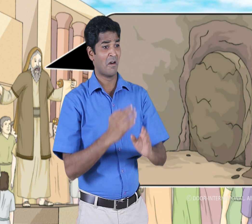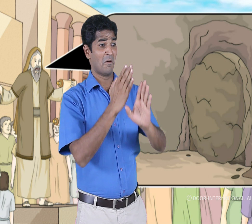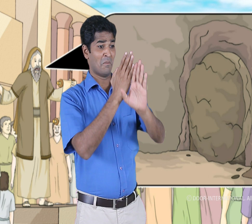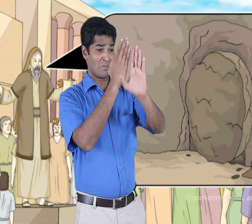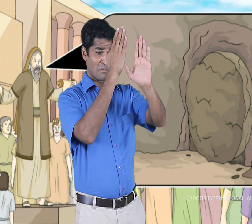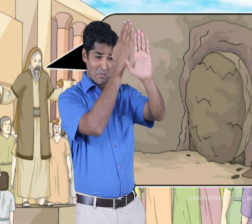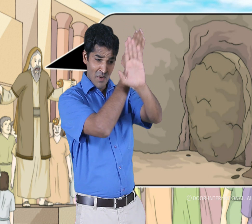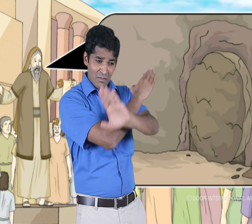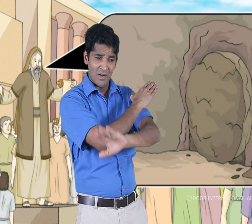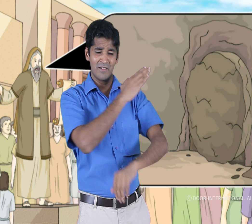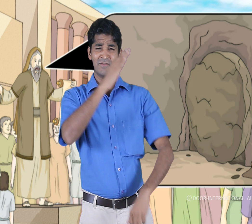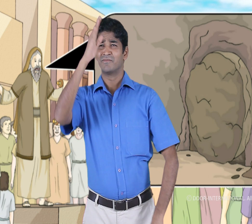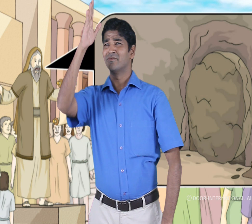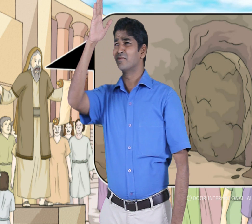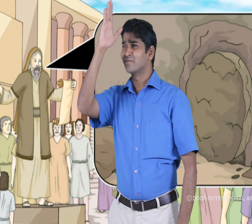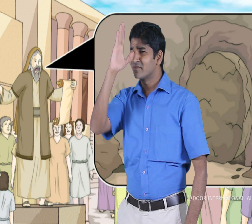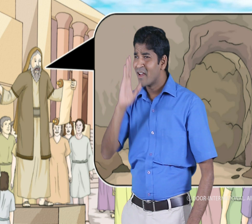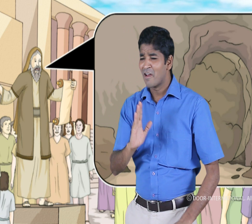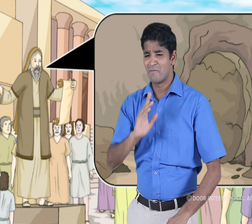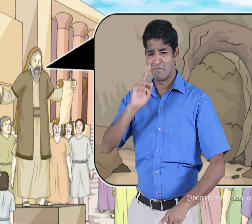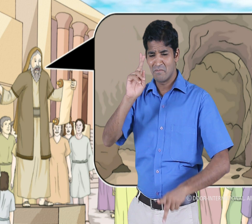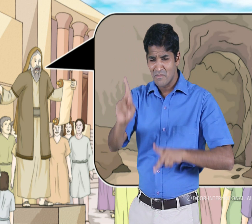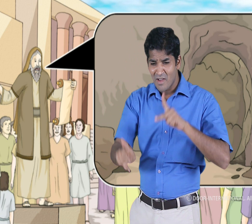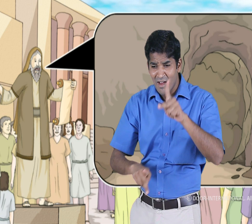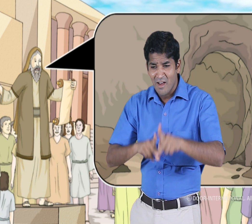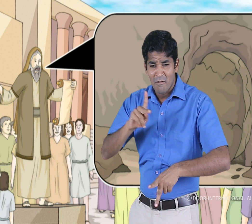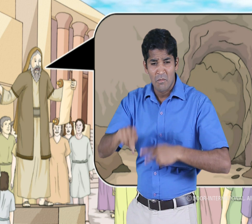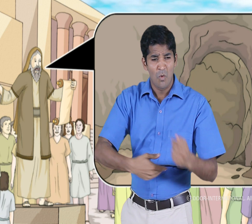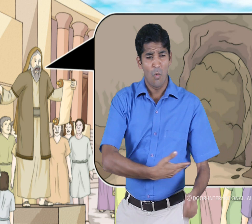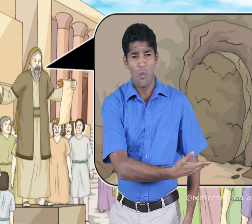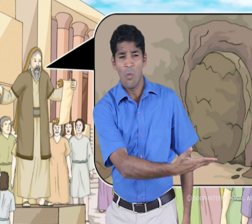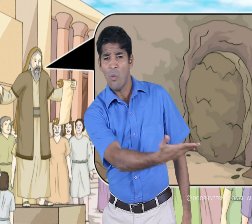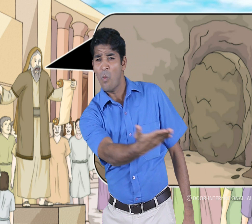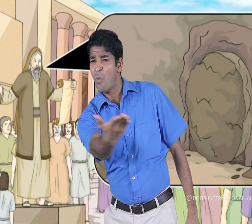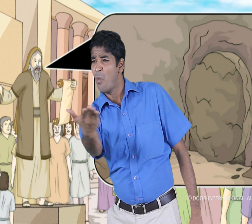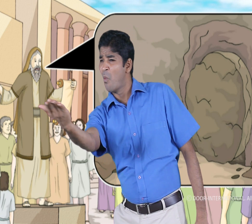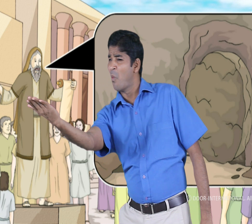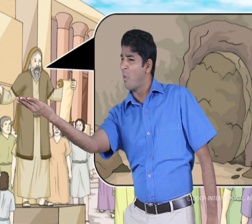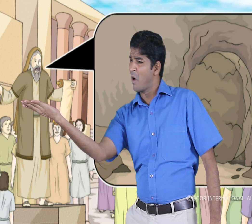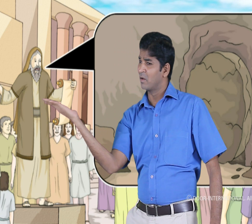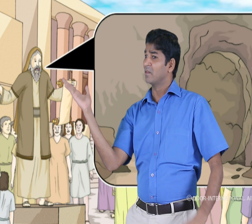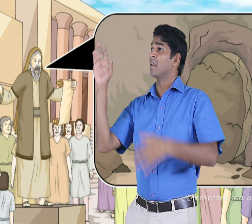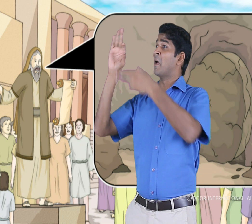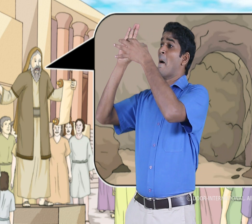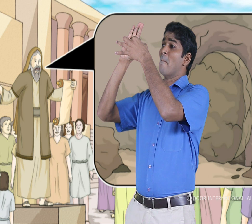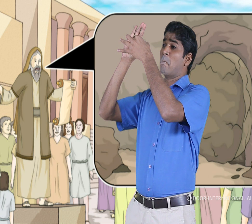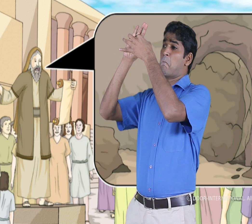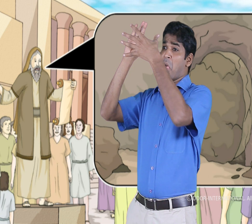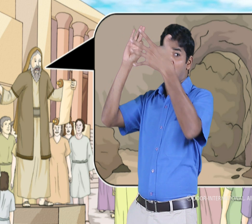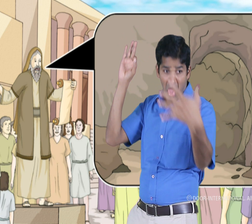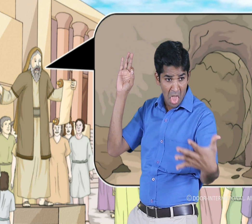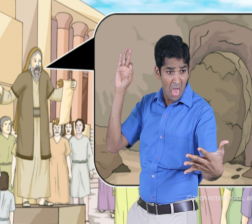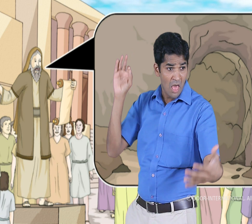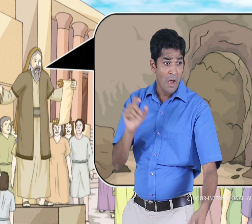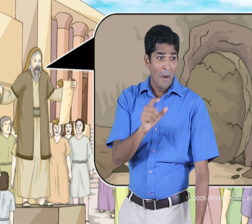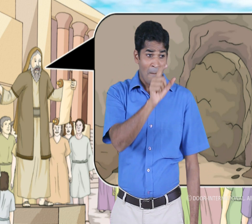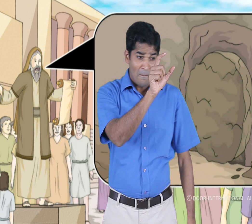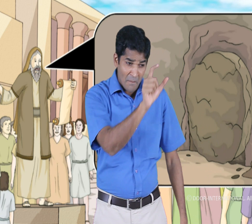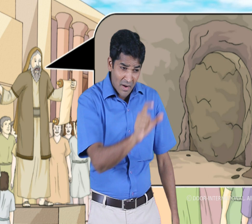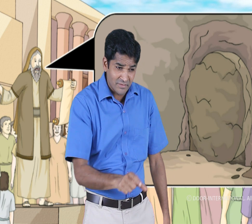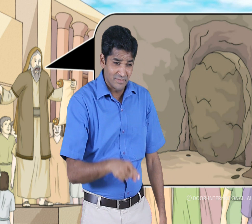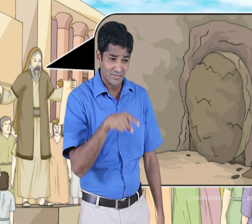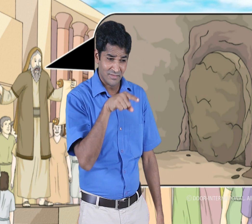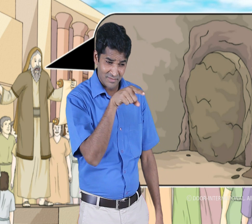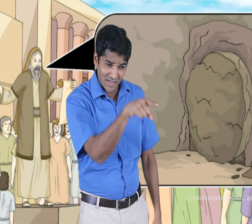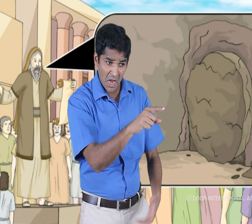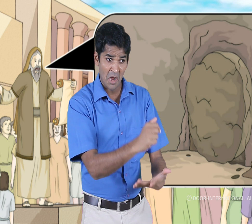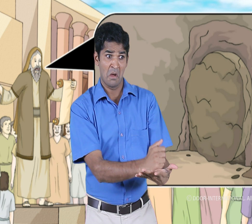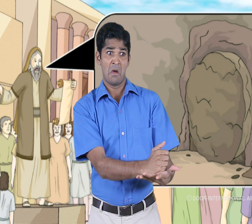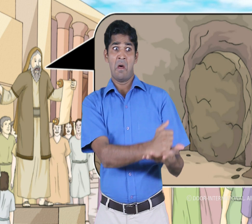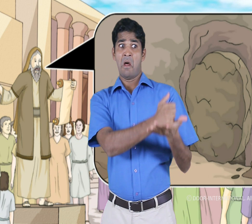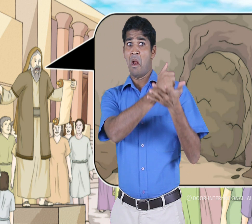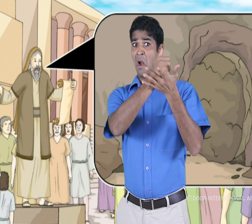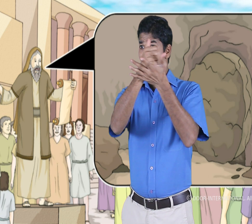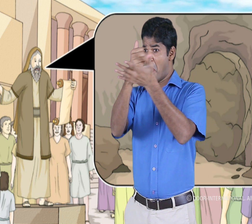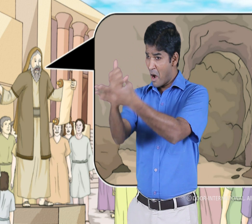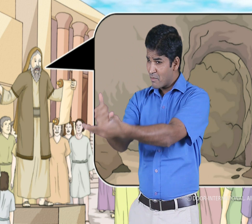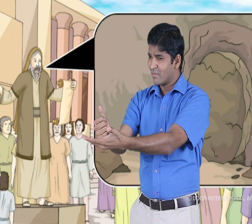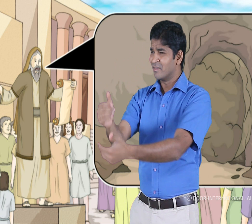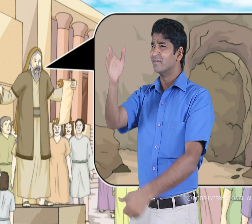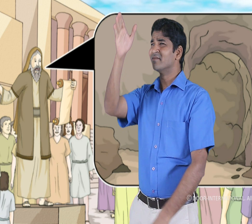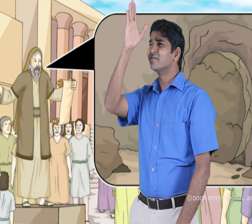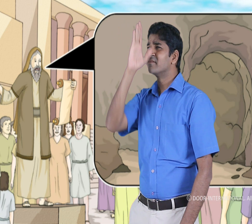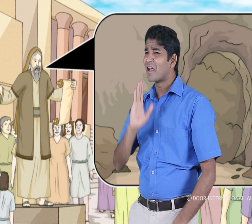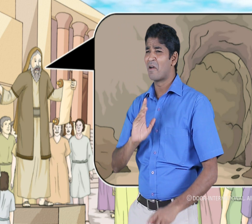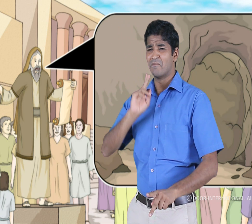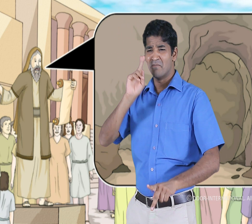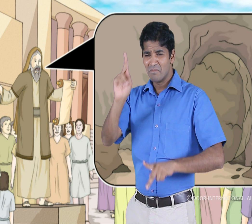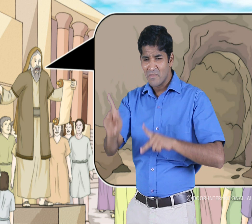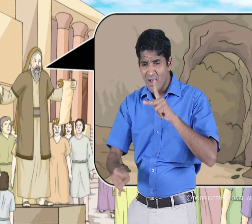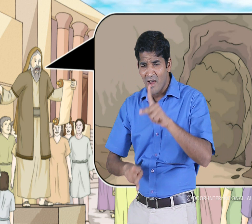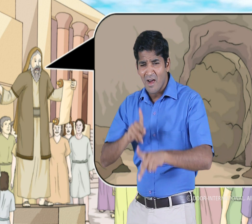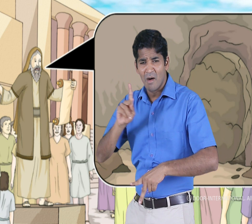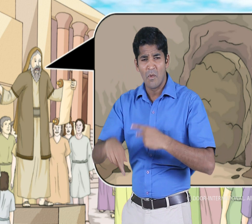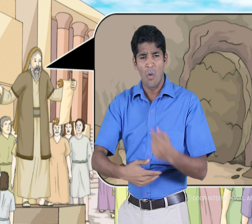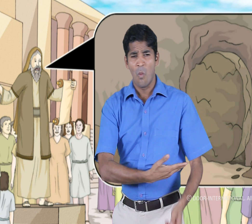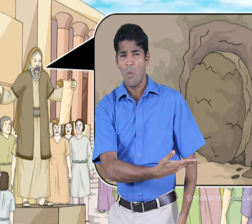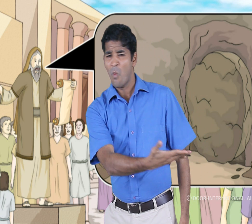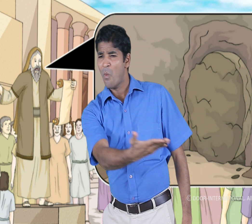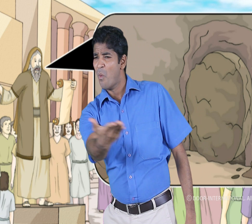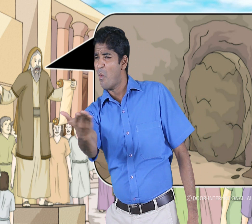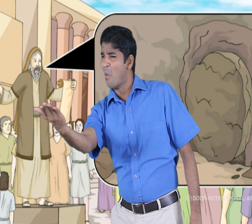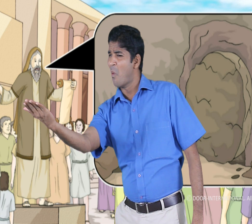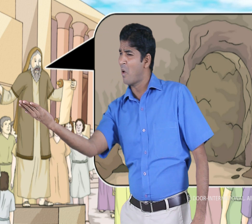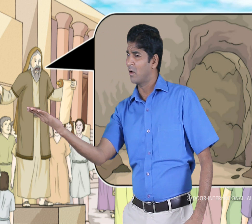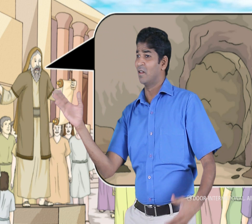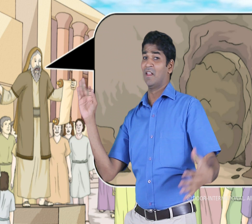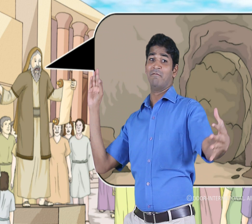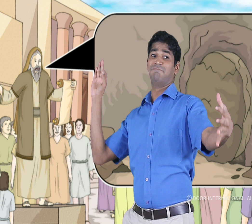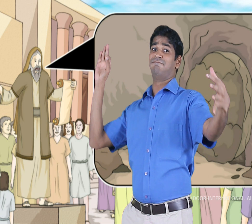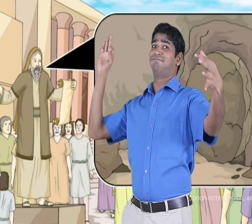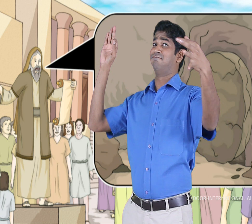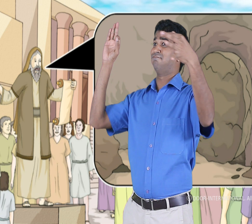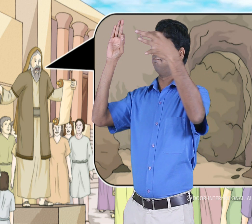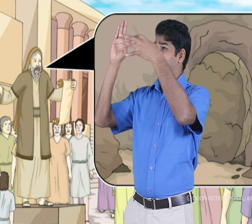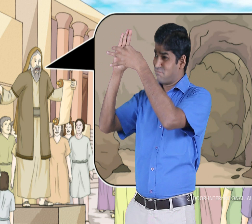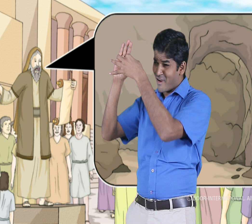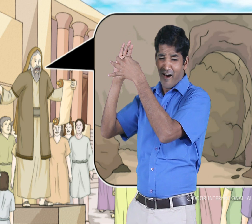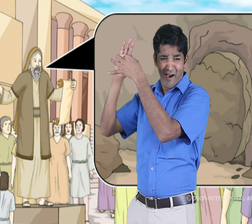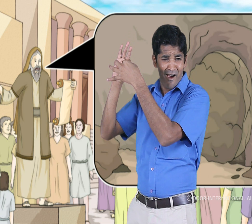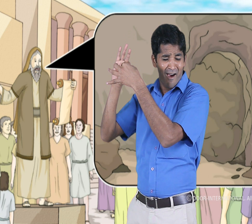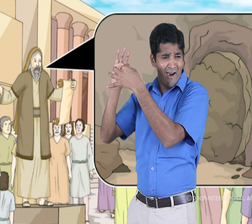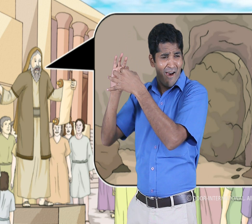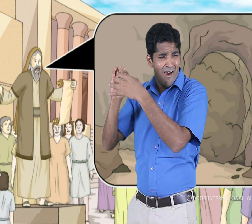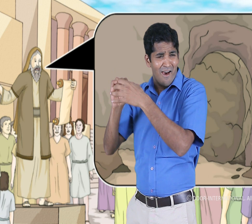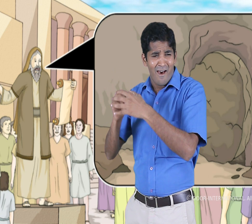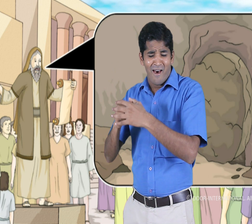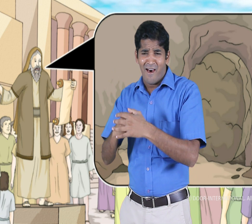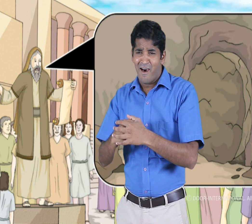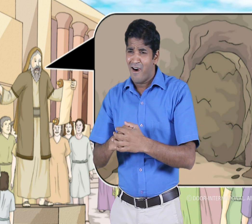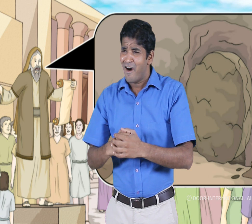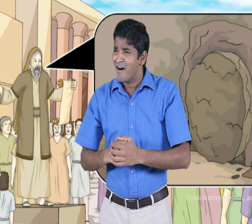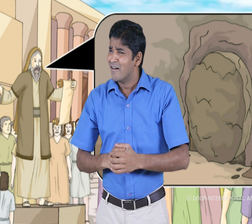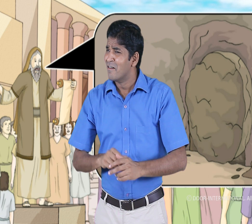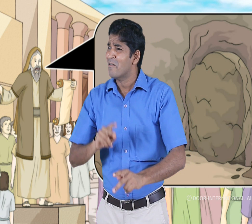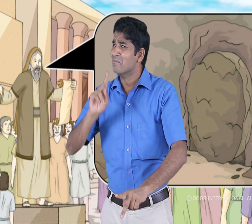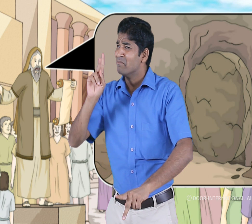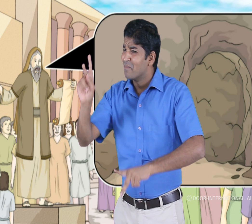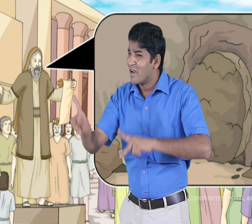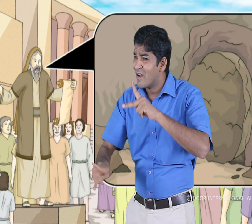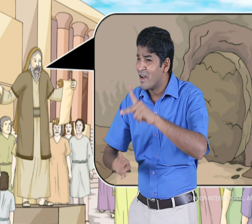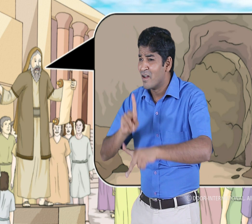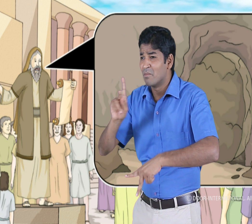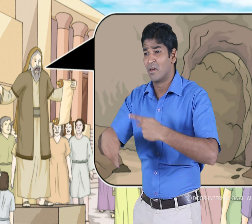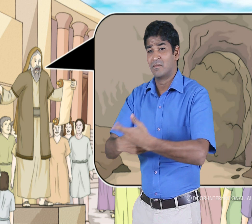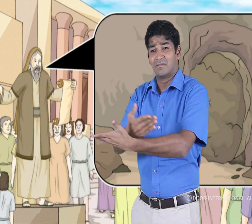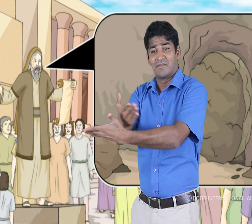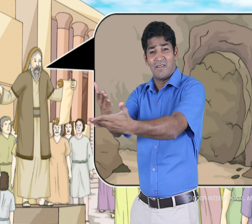Yet He bore the sin of many and made intercession for the transgressors.